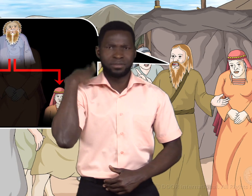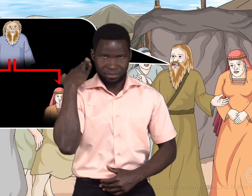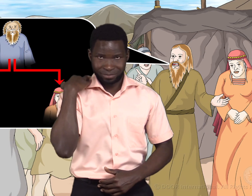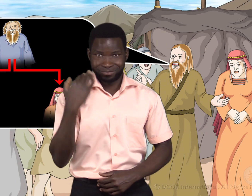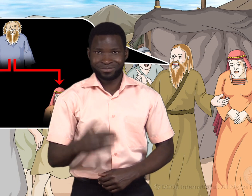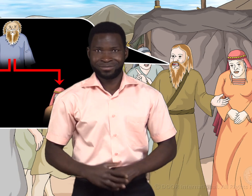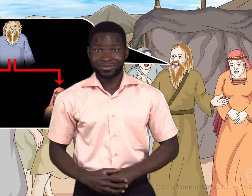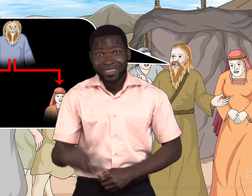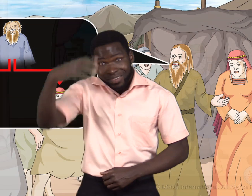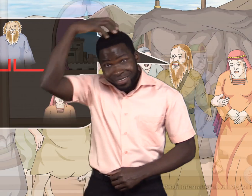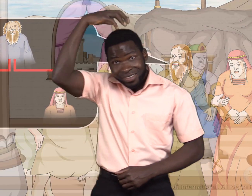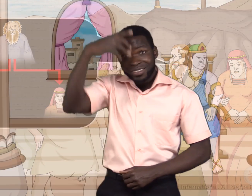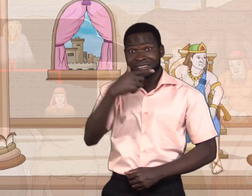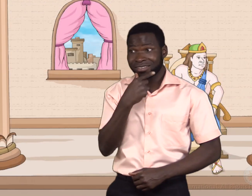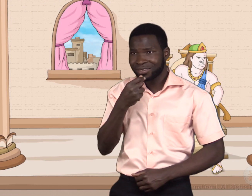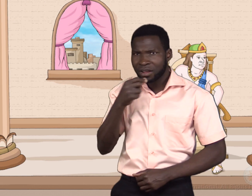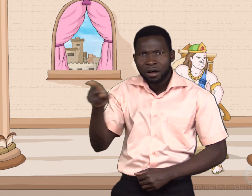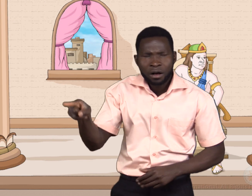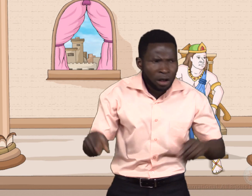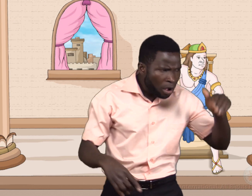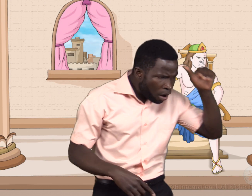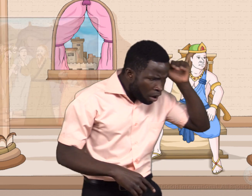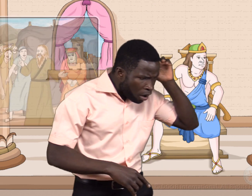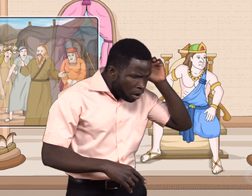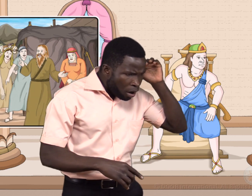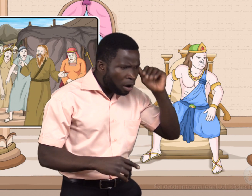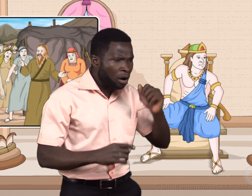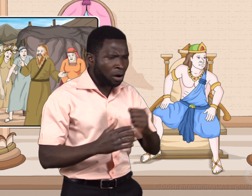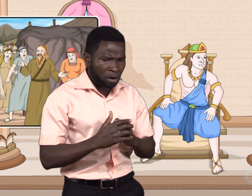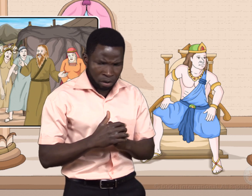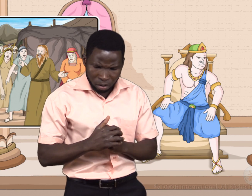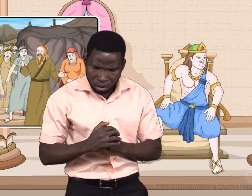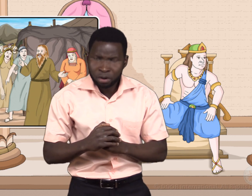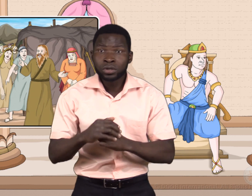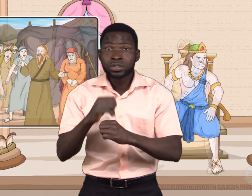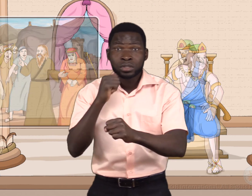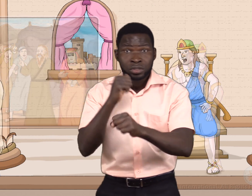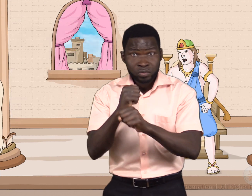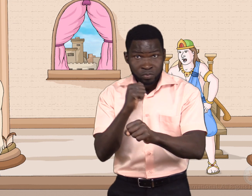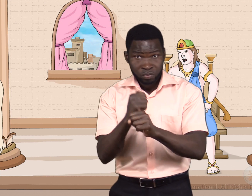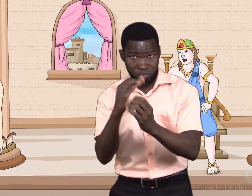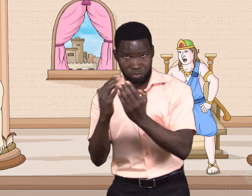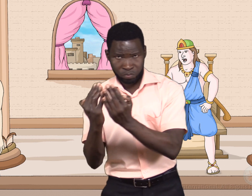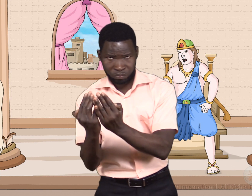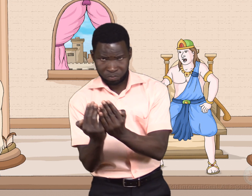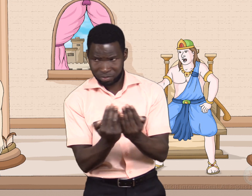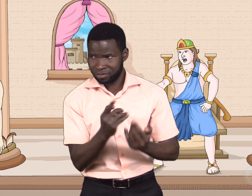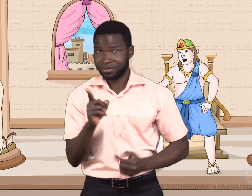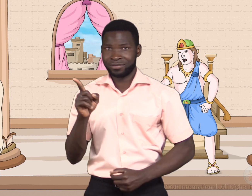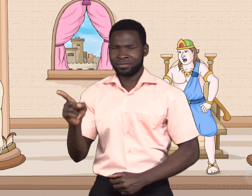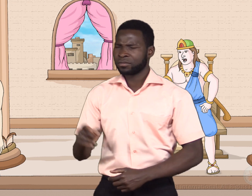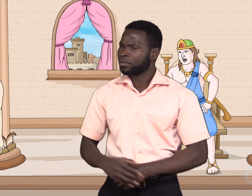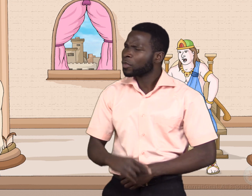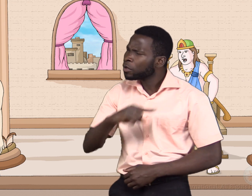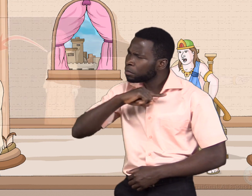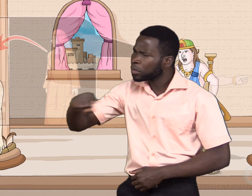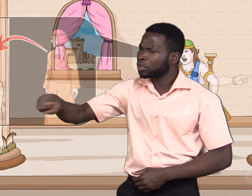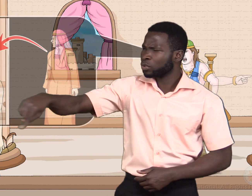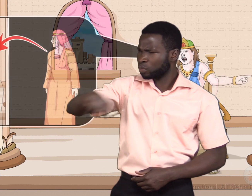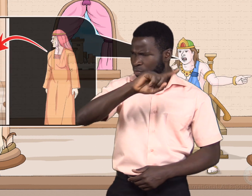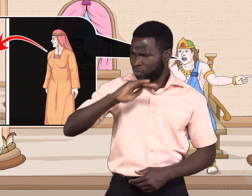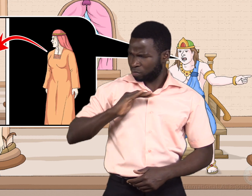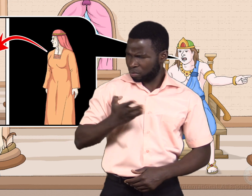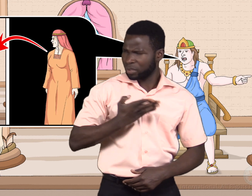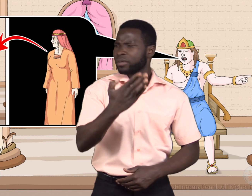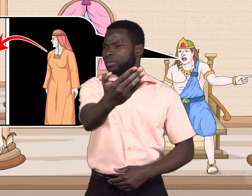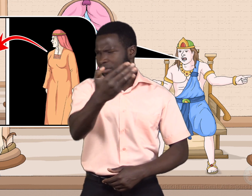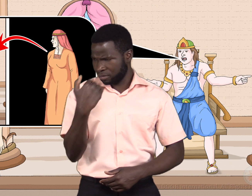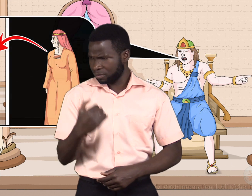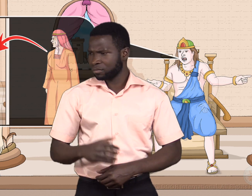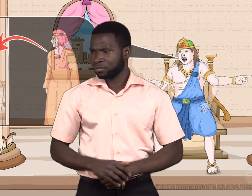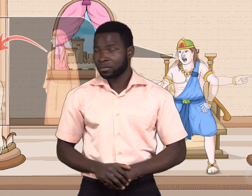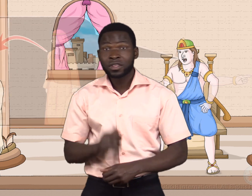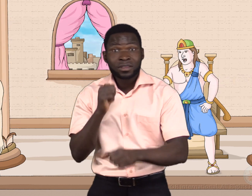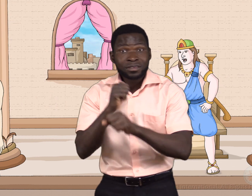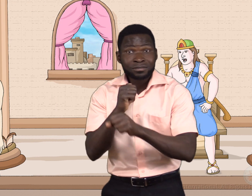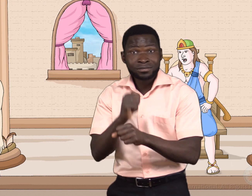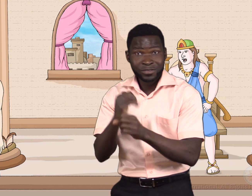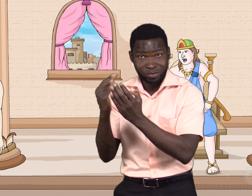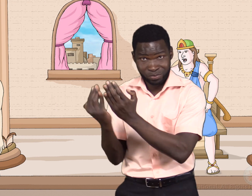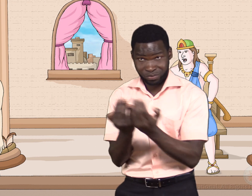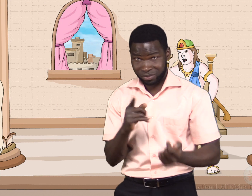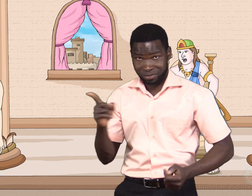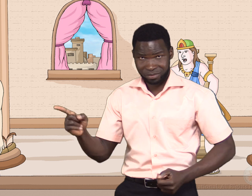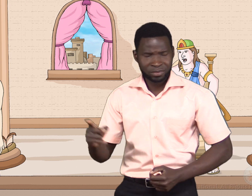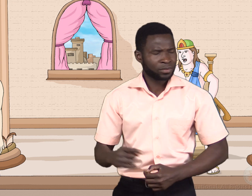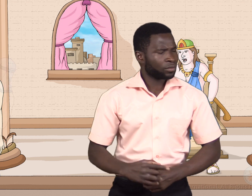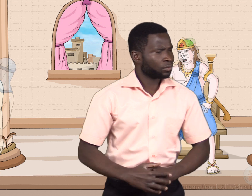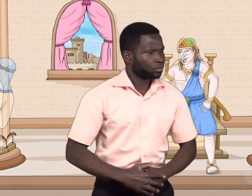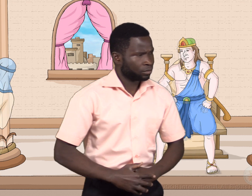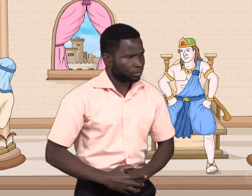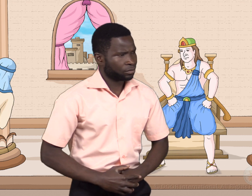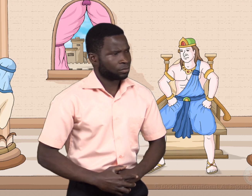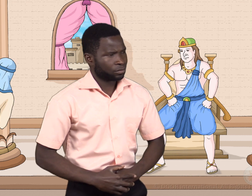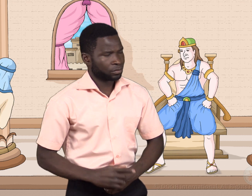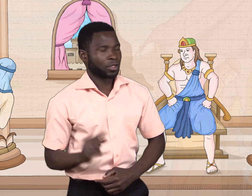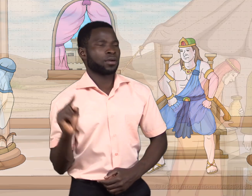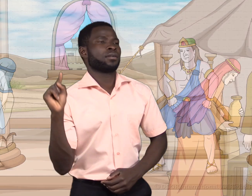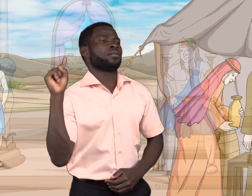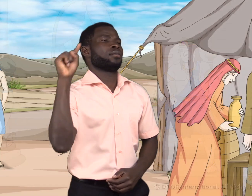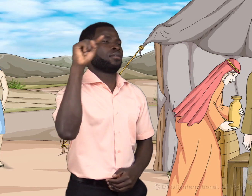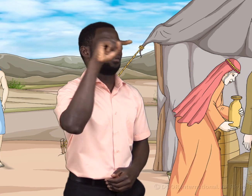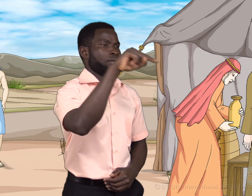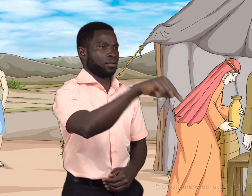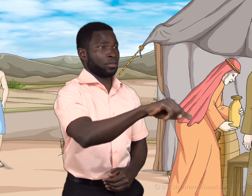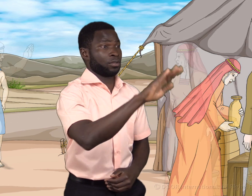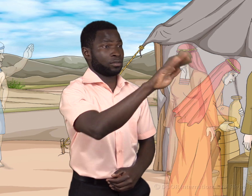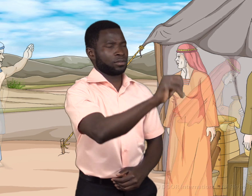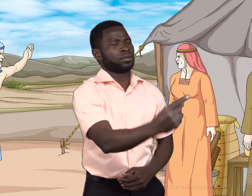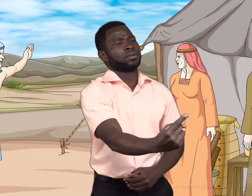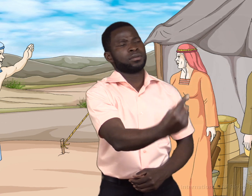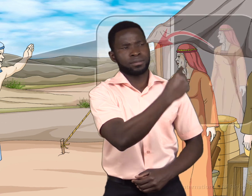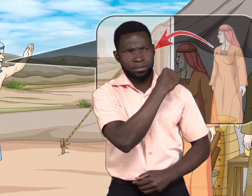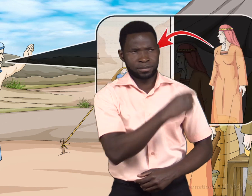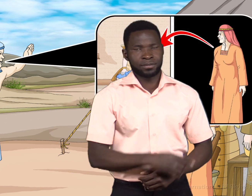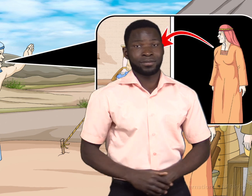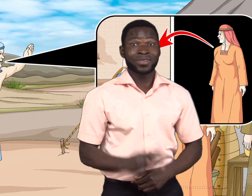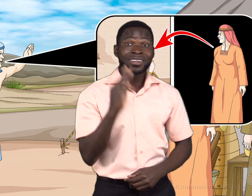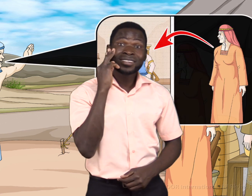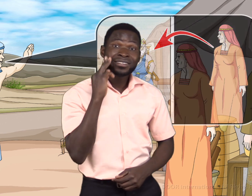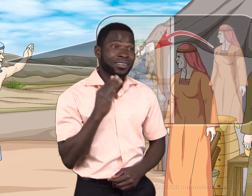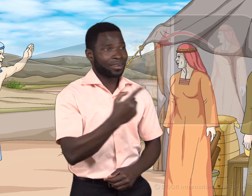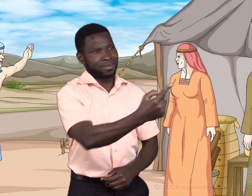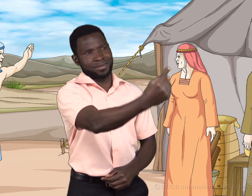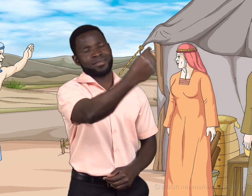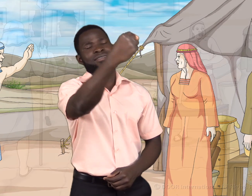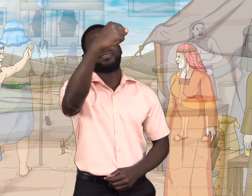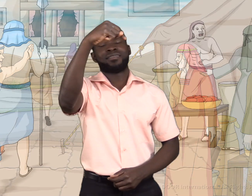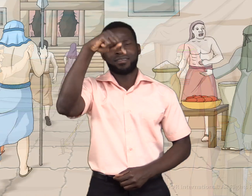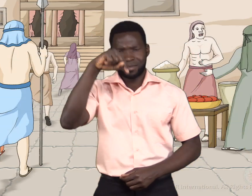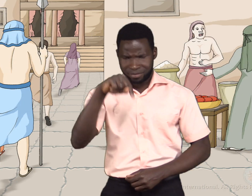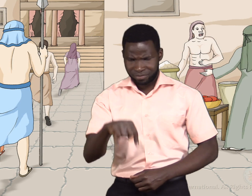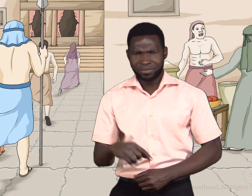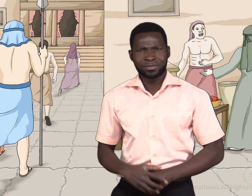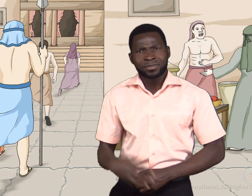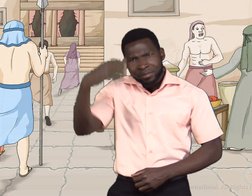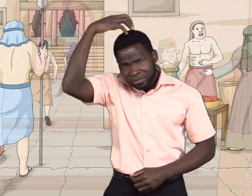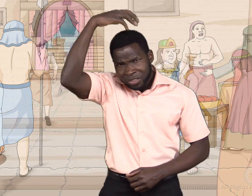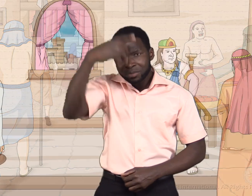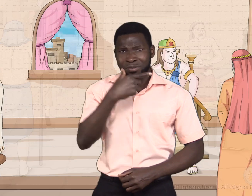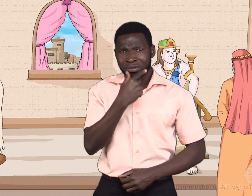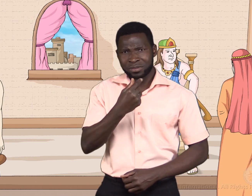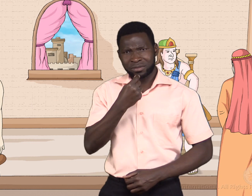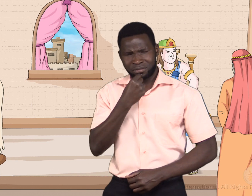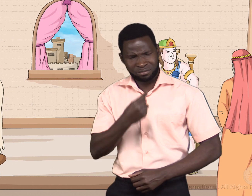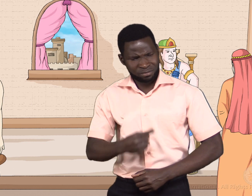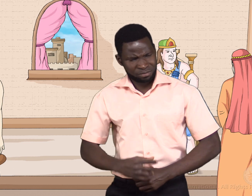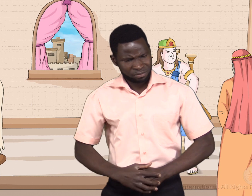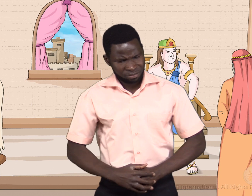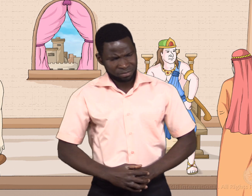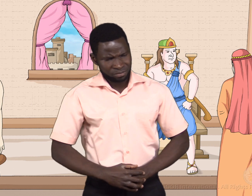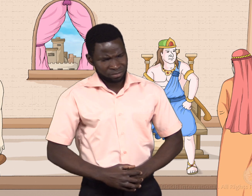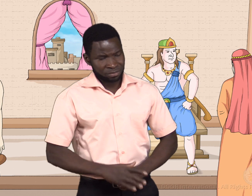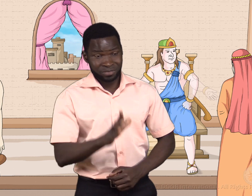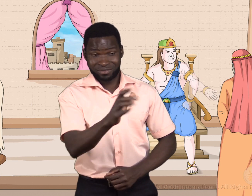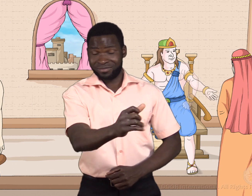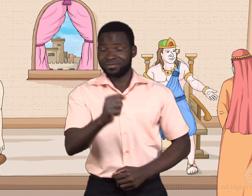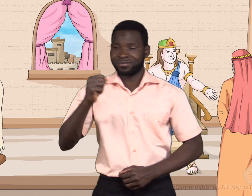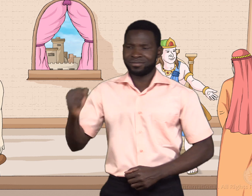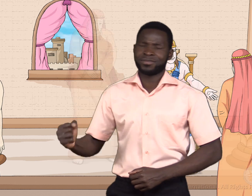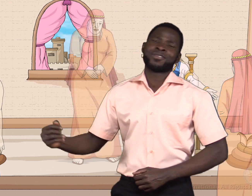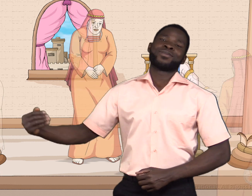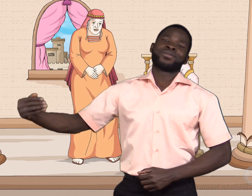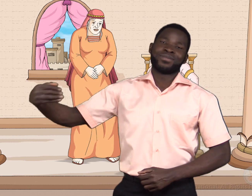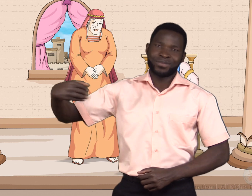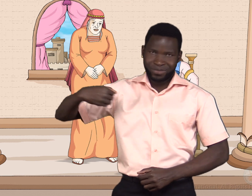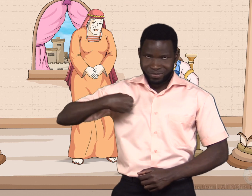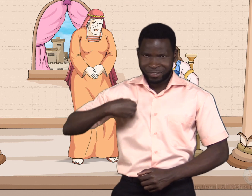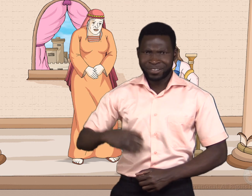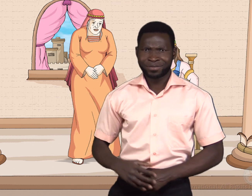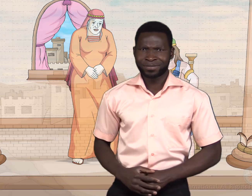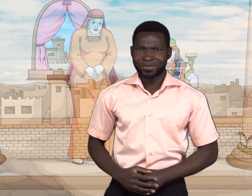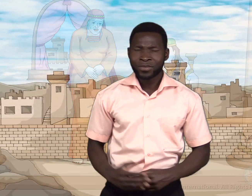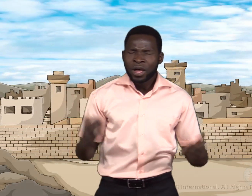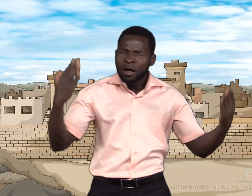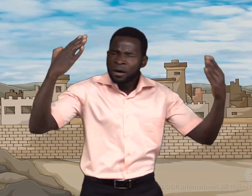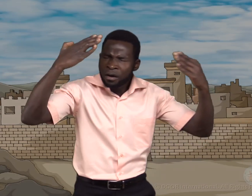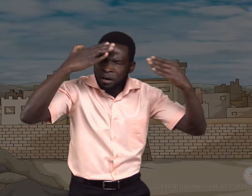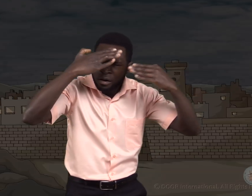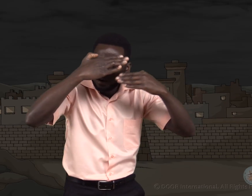So Abimelech king of Gerar had Sarah brought to him.